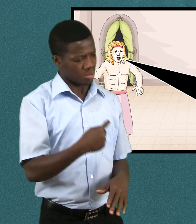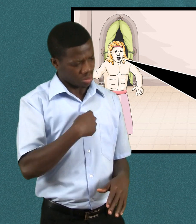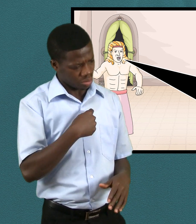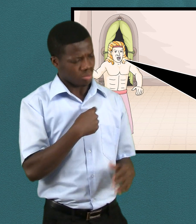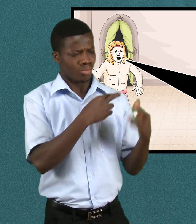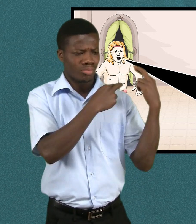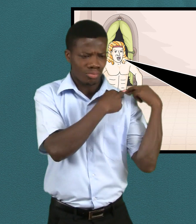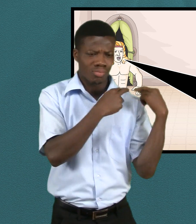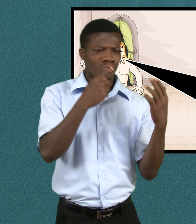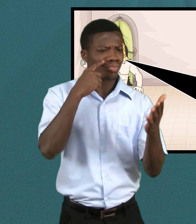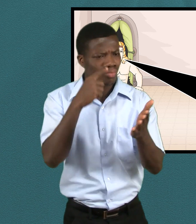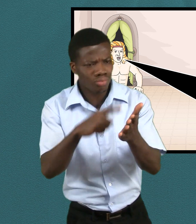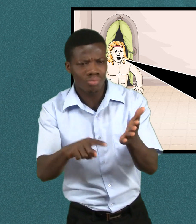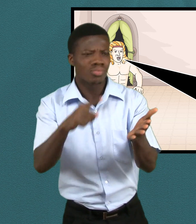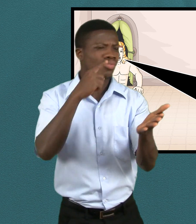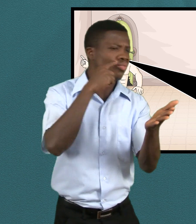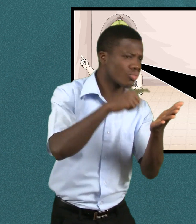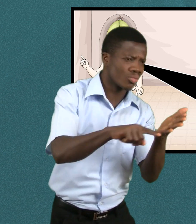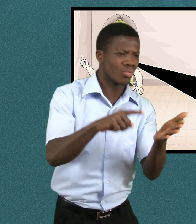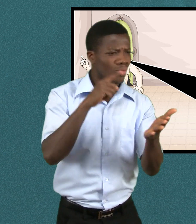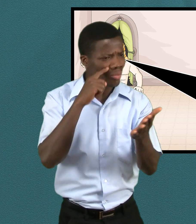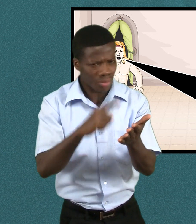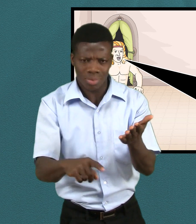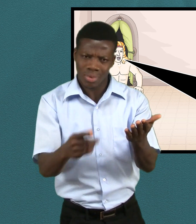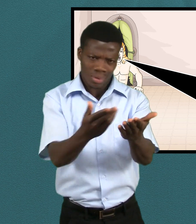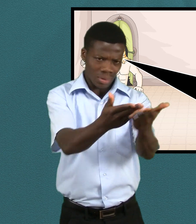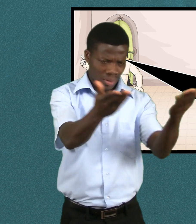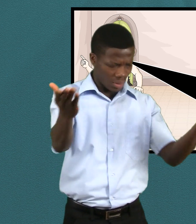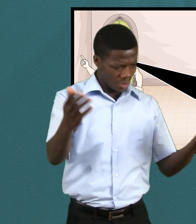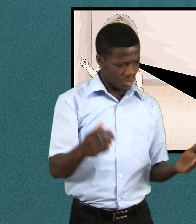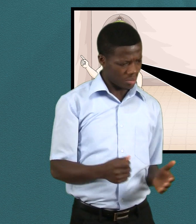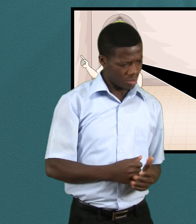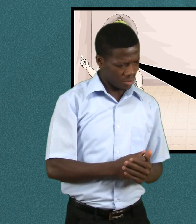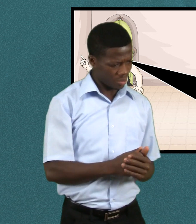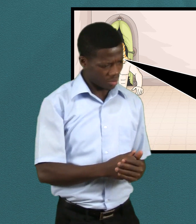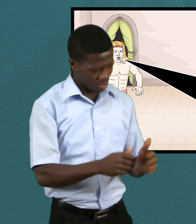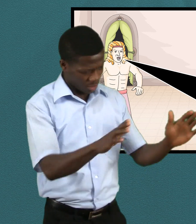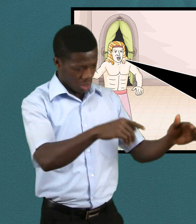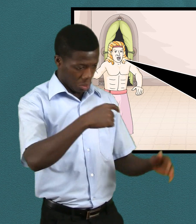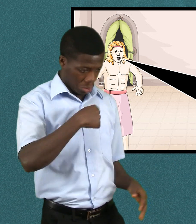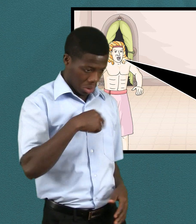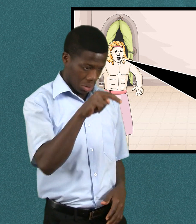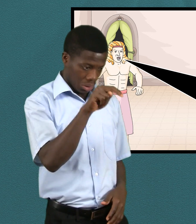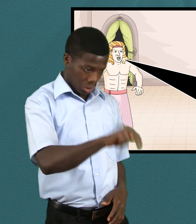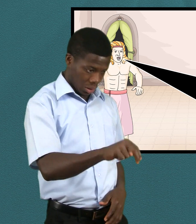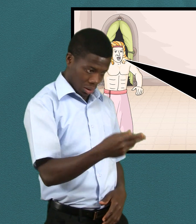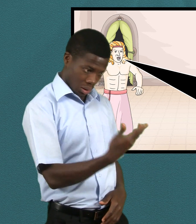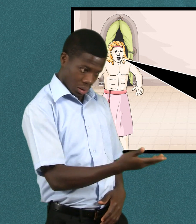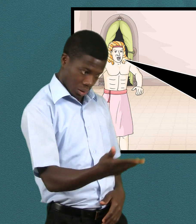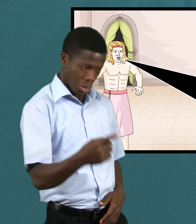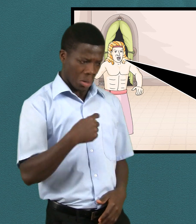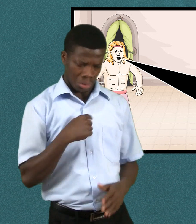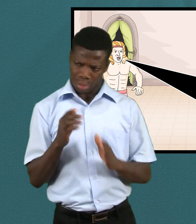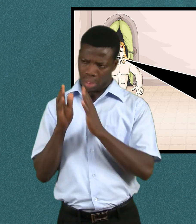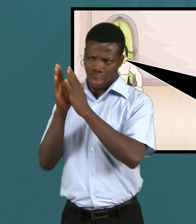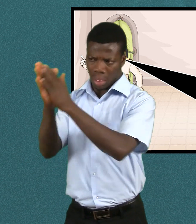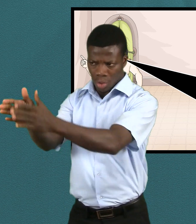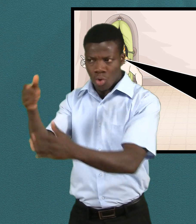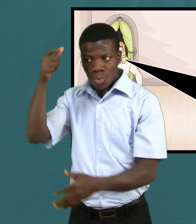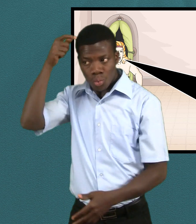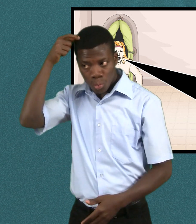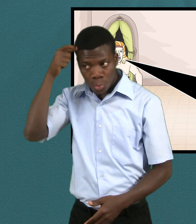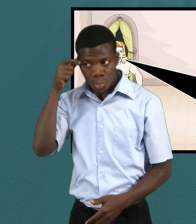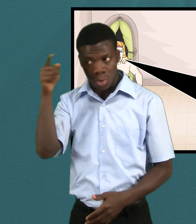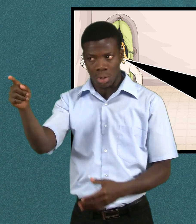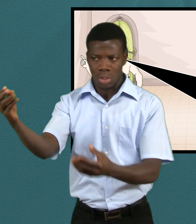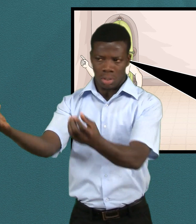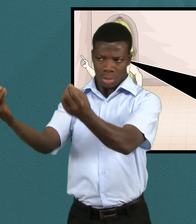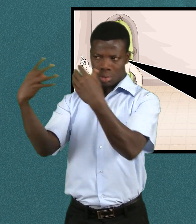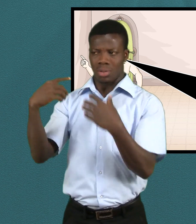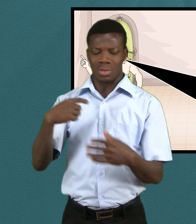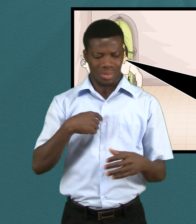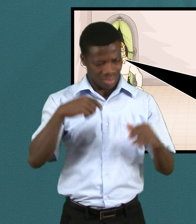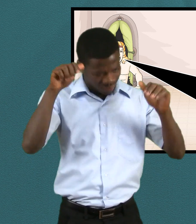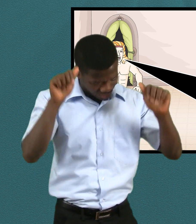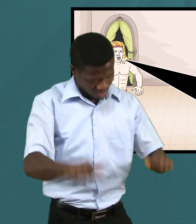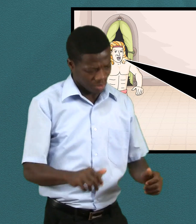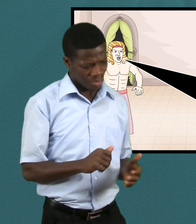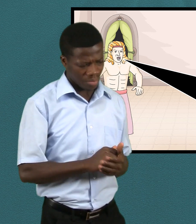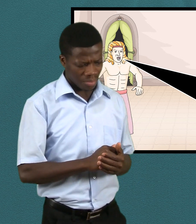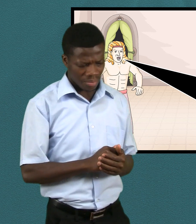No one in this house is greater than I am.